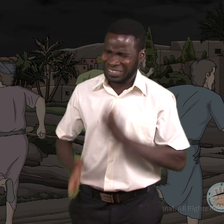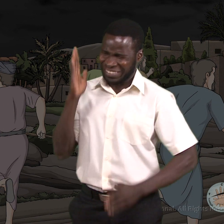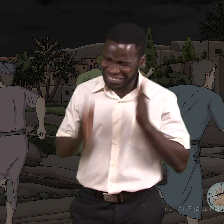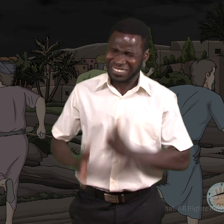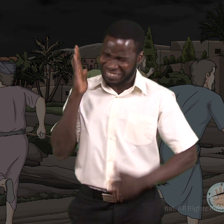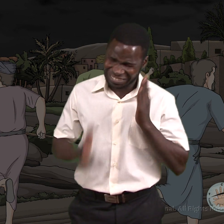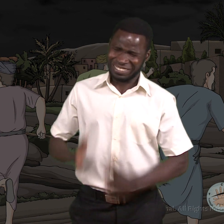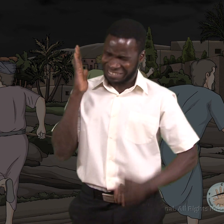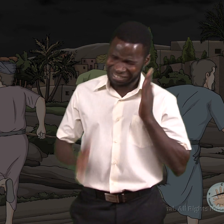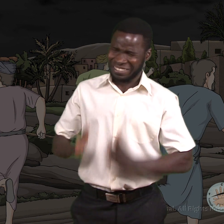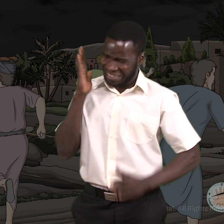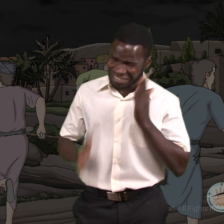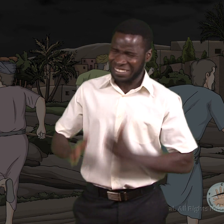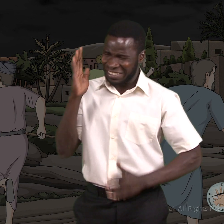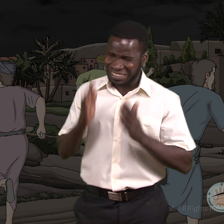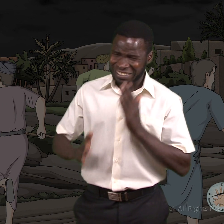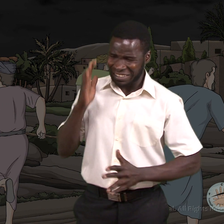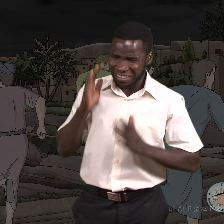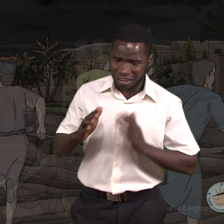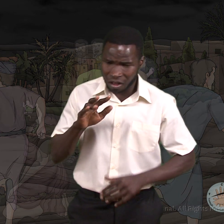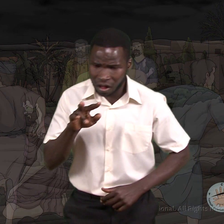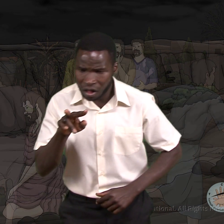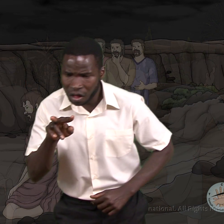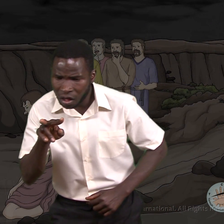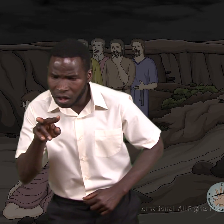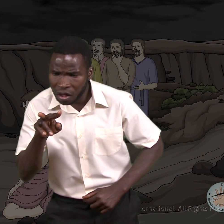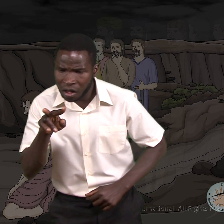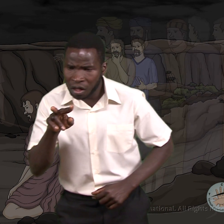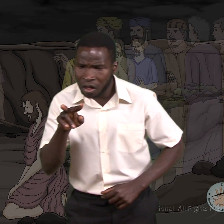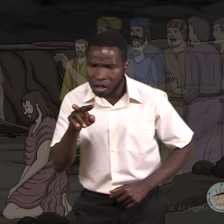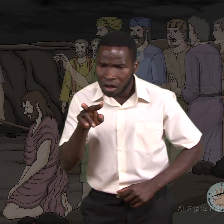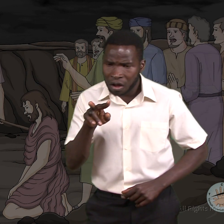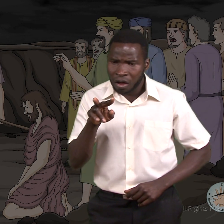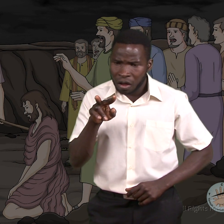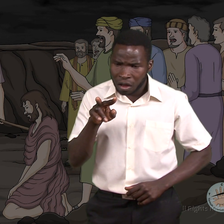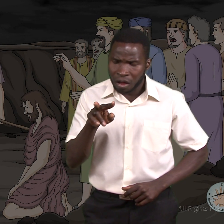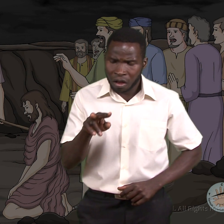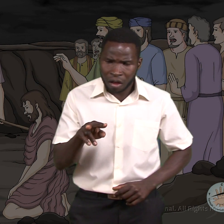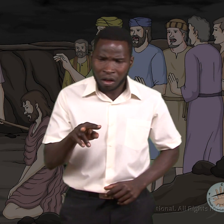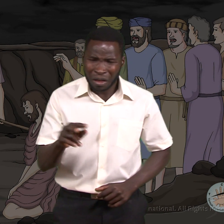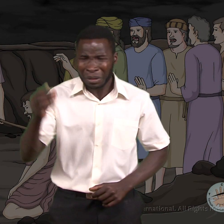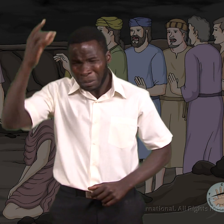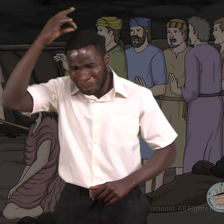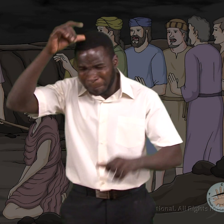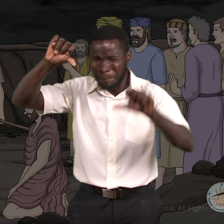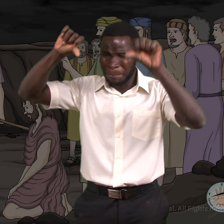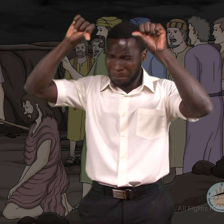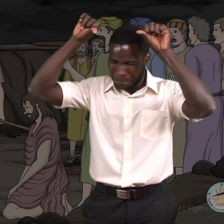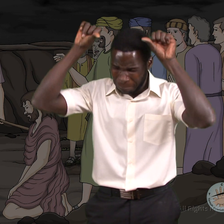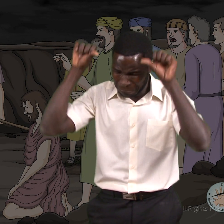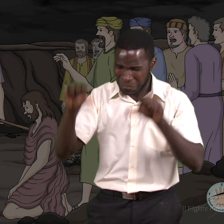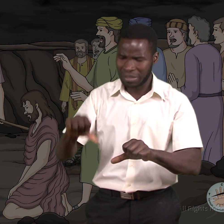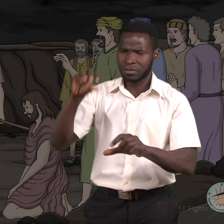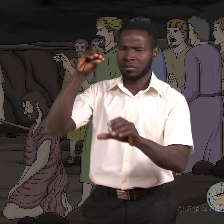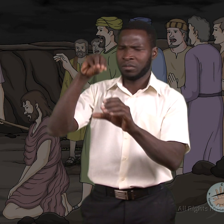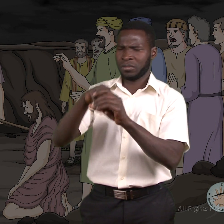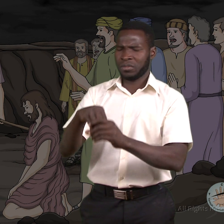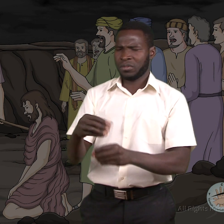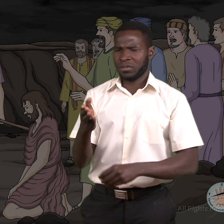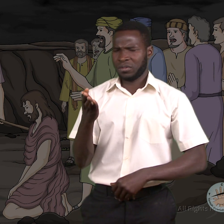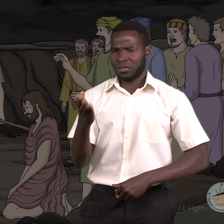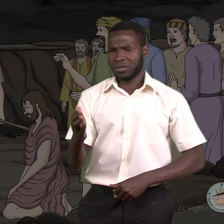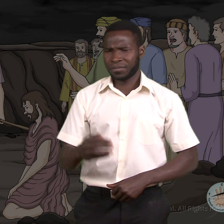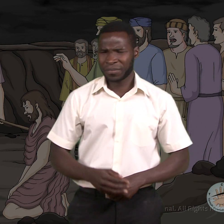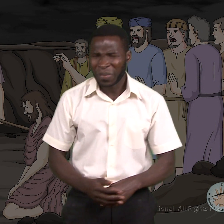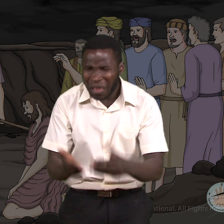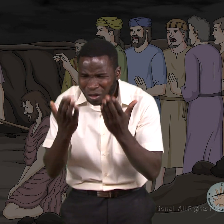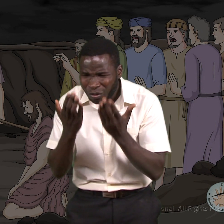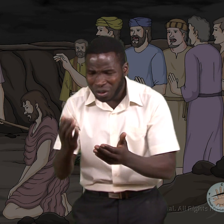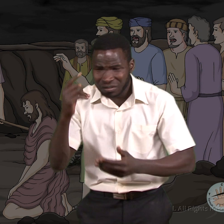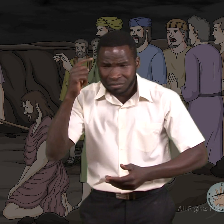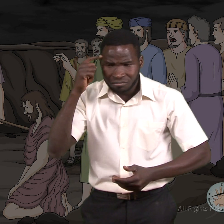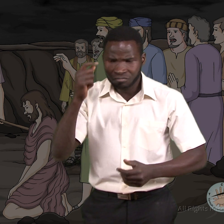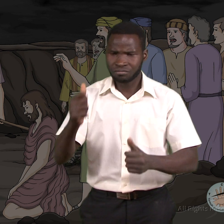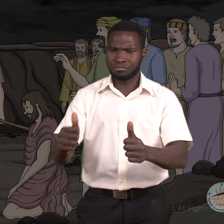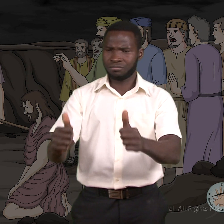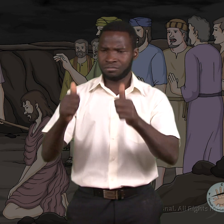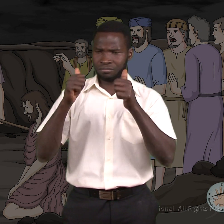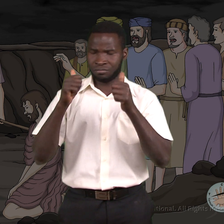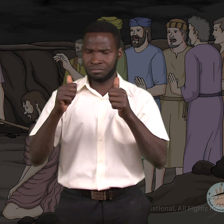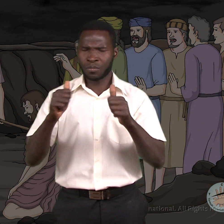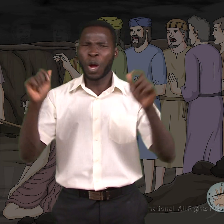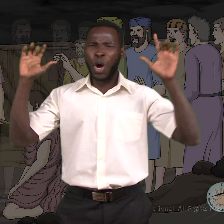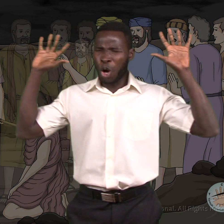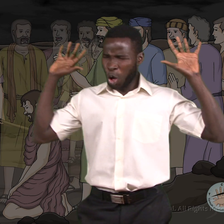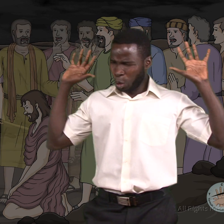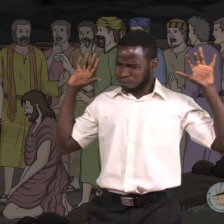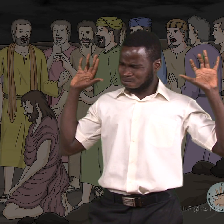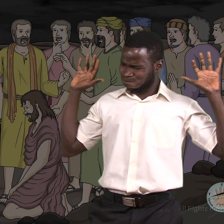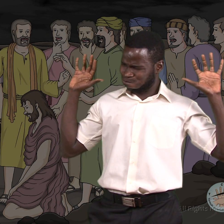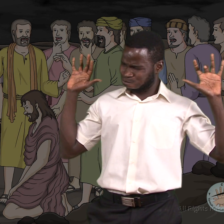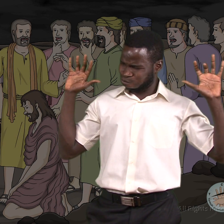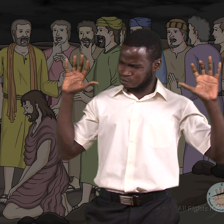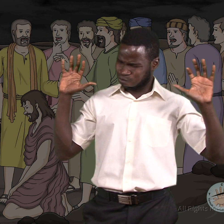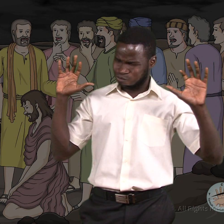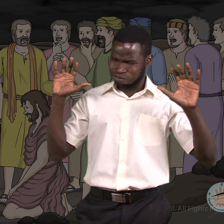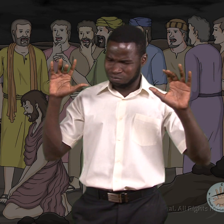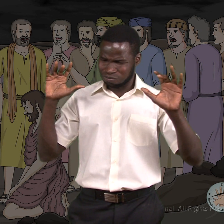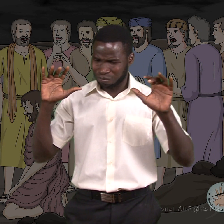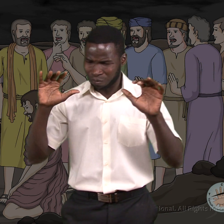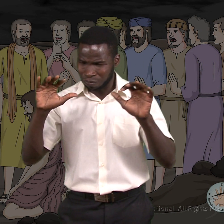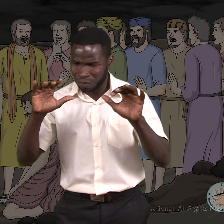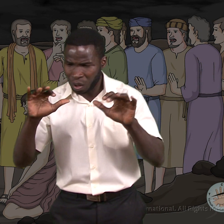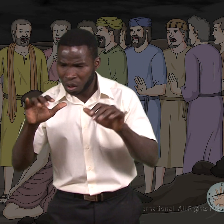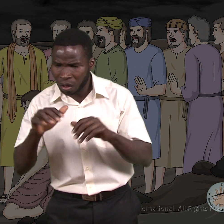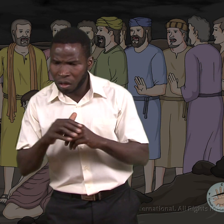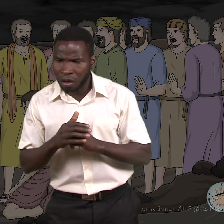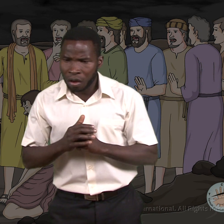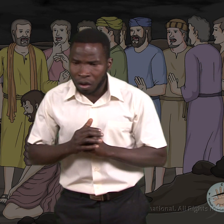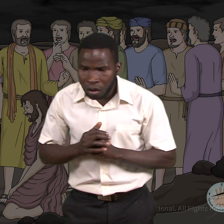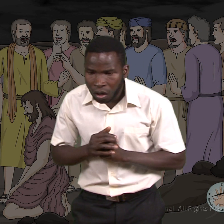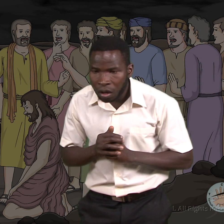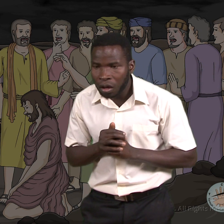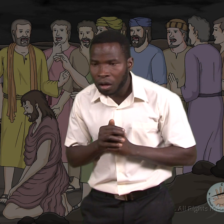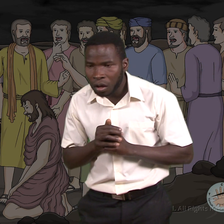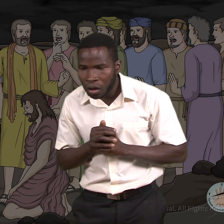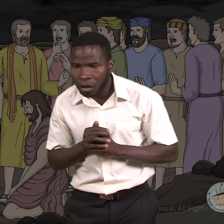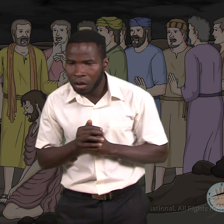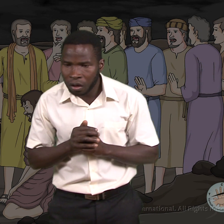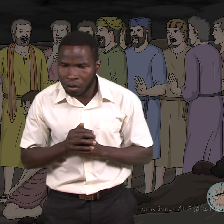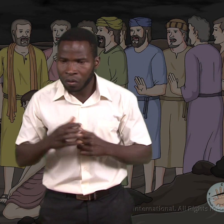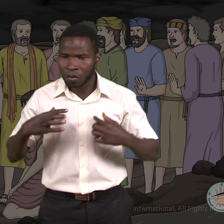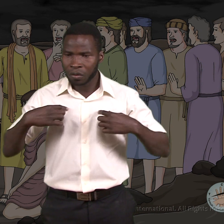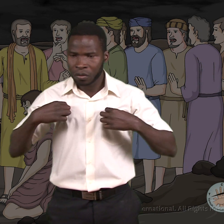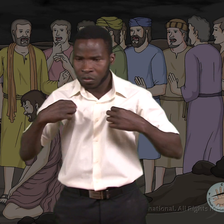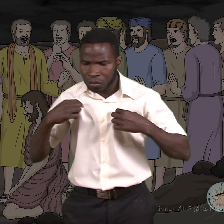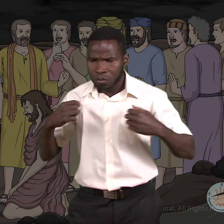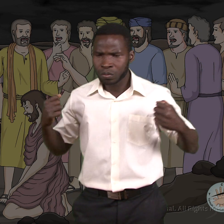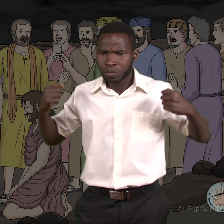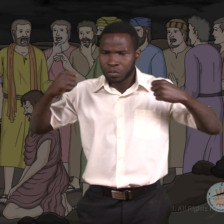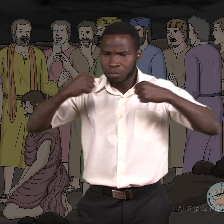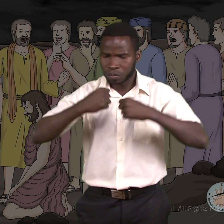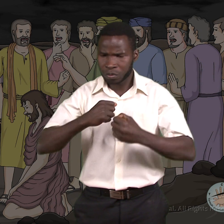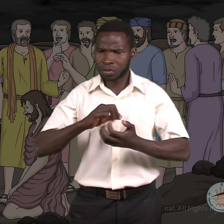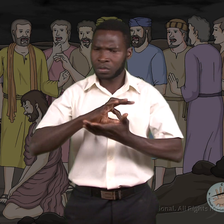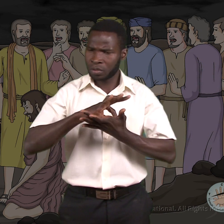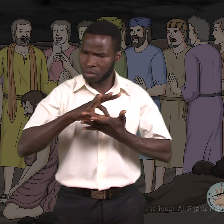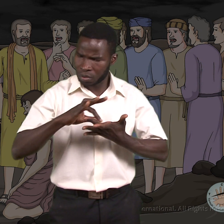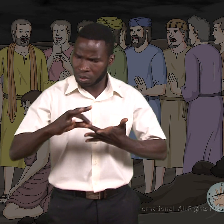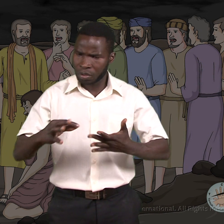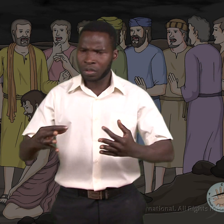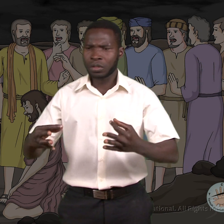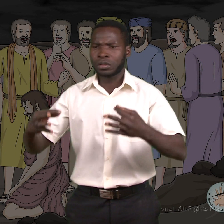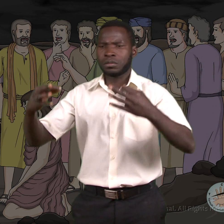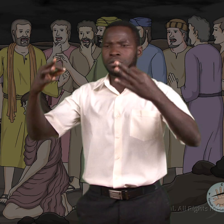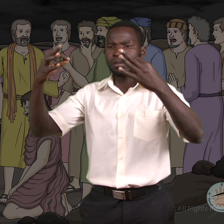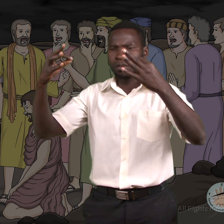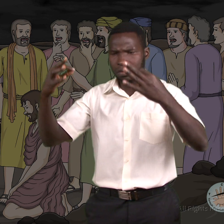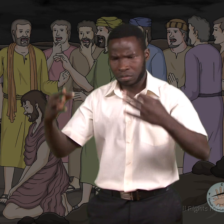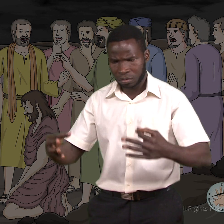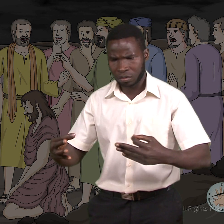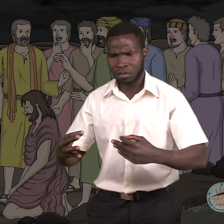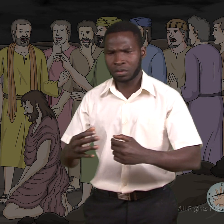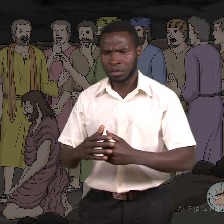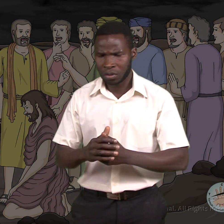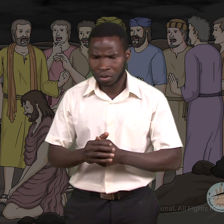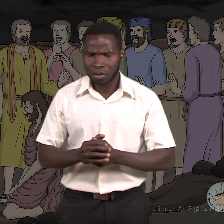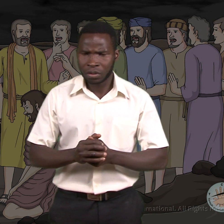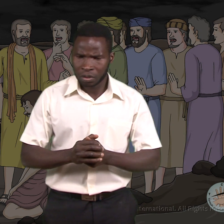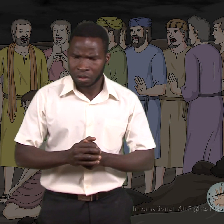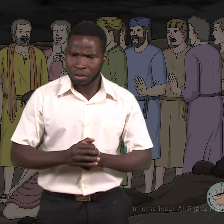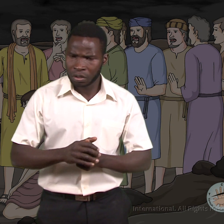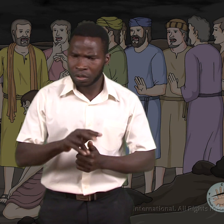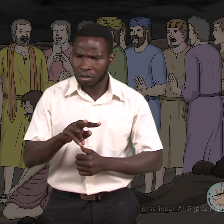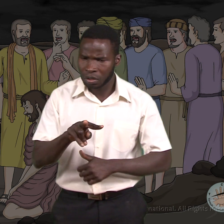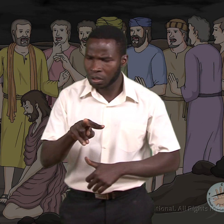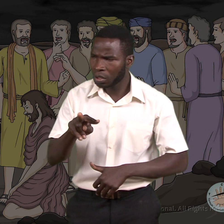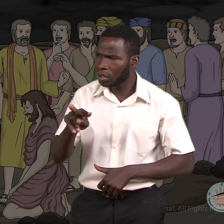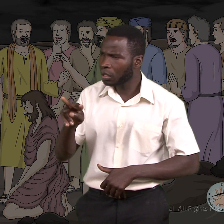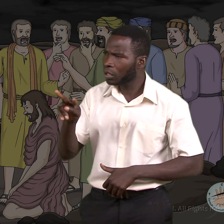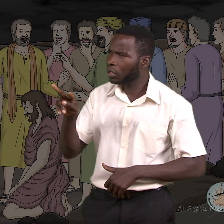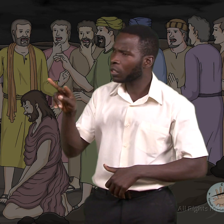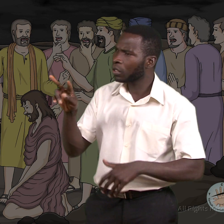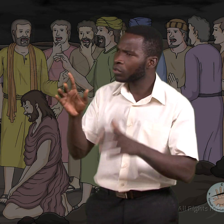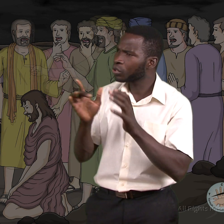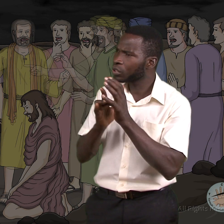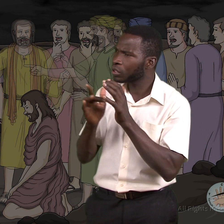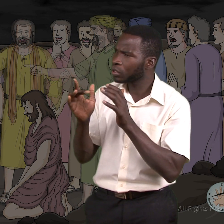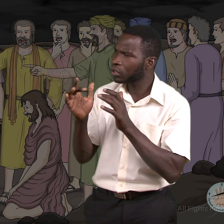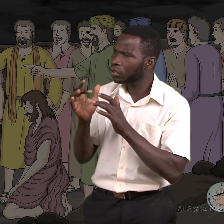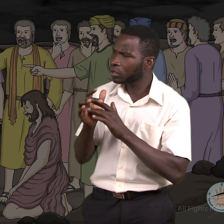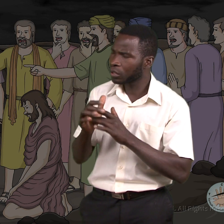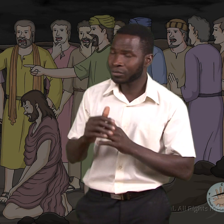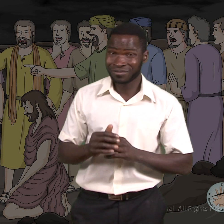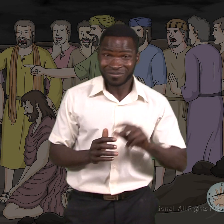When they came to Jesus, they saw the man who had been possessed by the legion of demons sitting there, clothed and in his right mind;